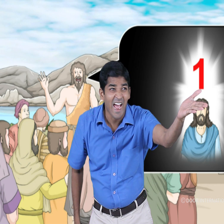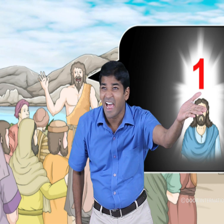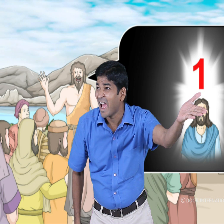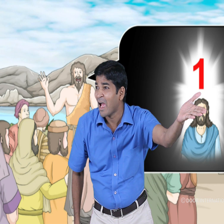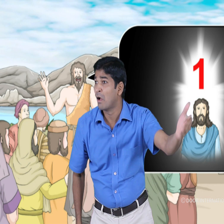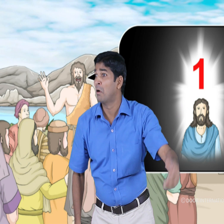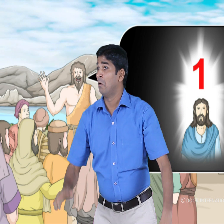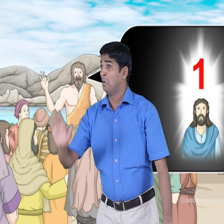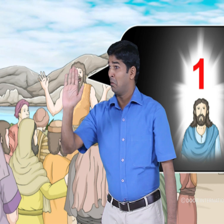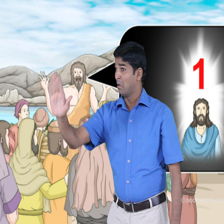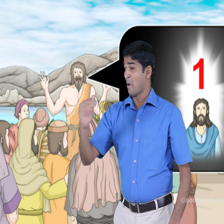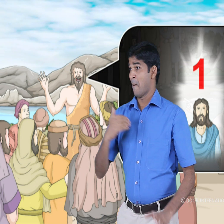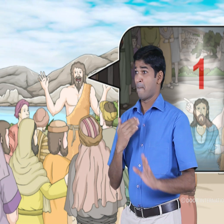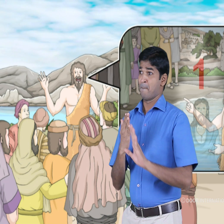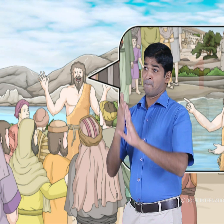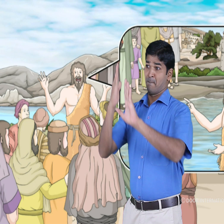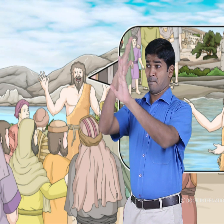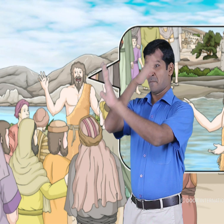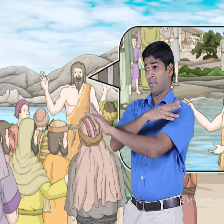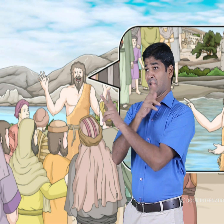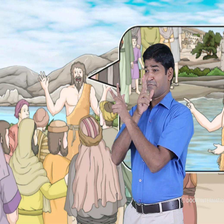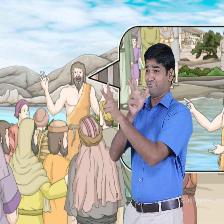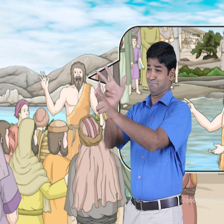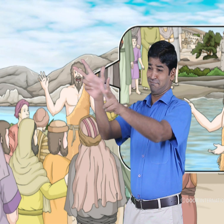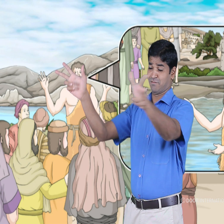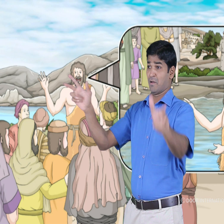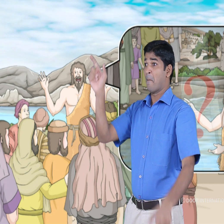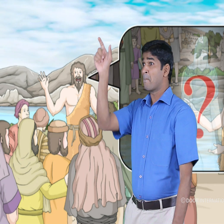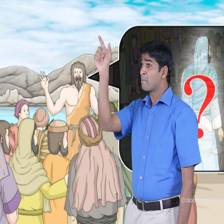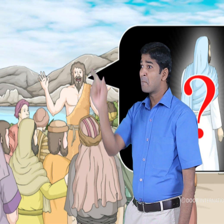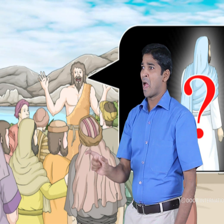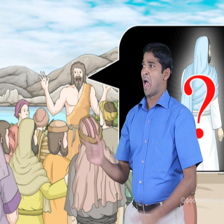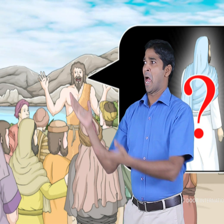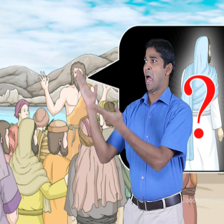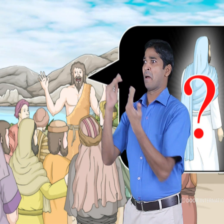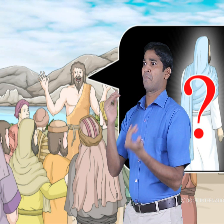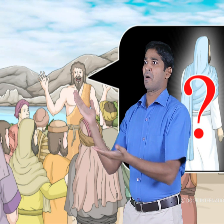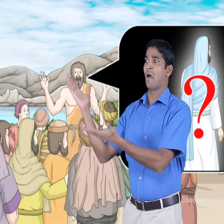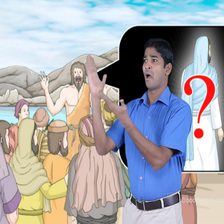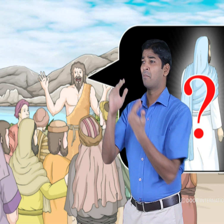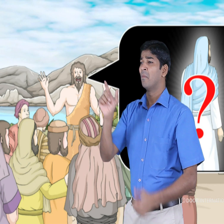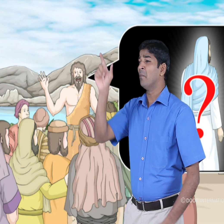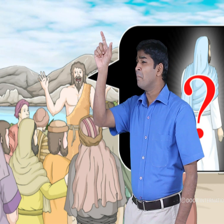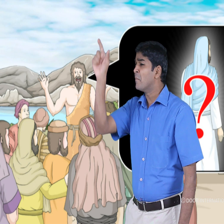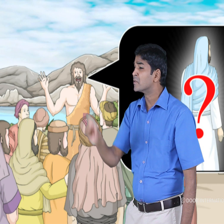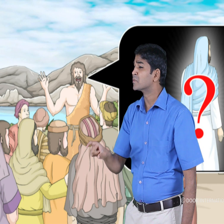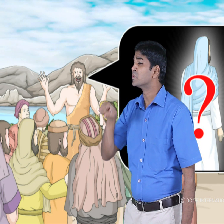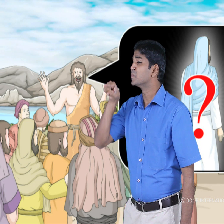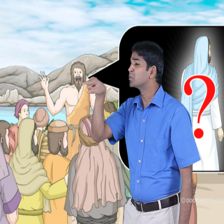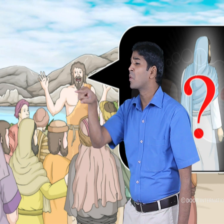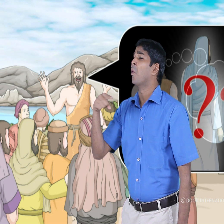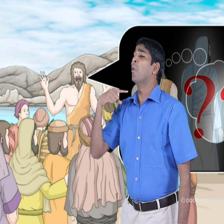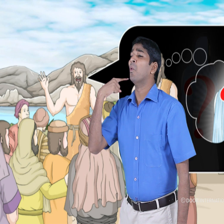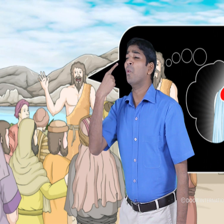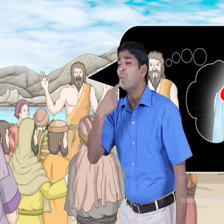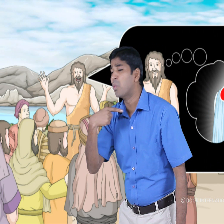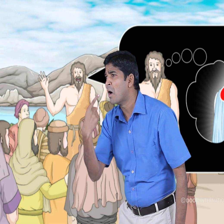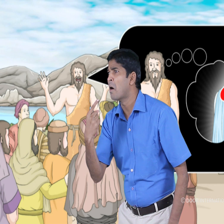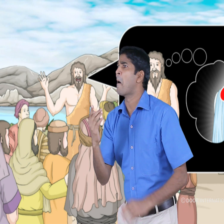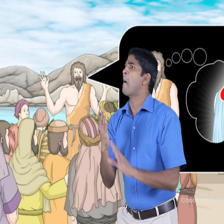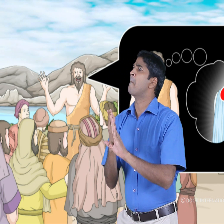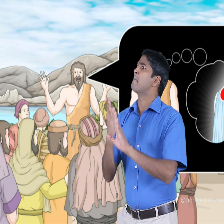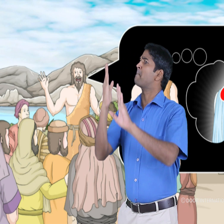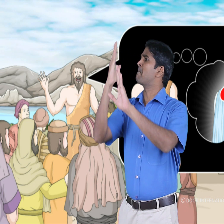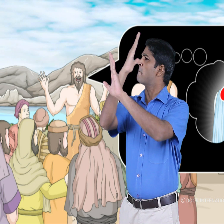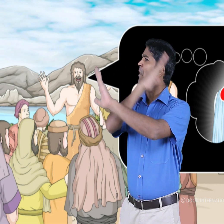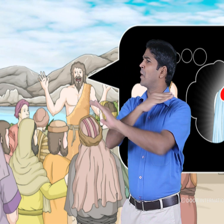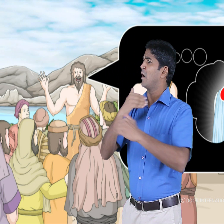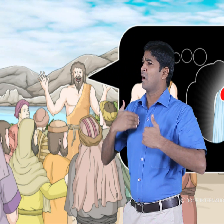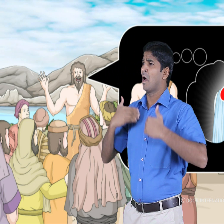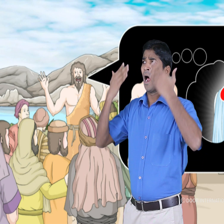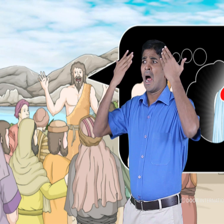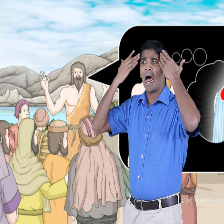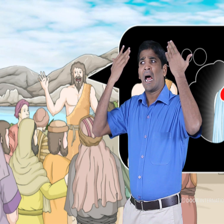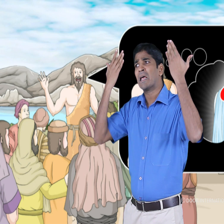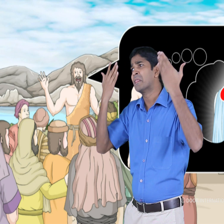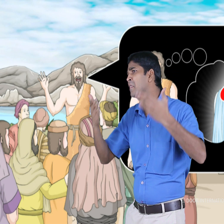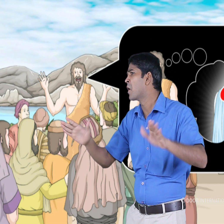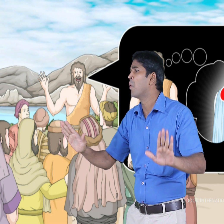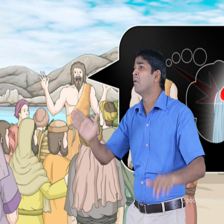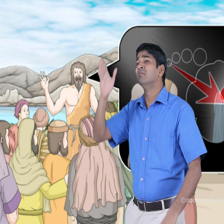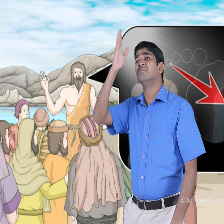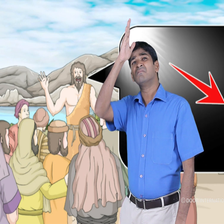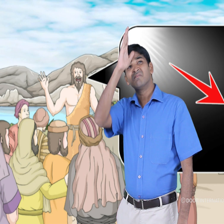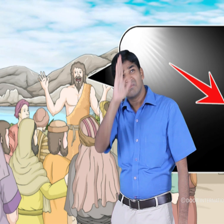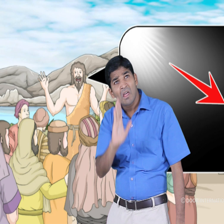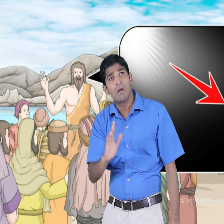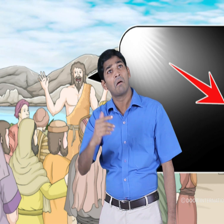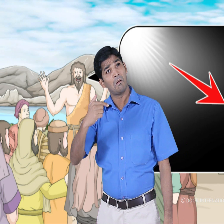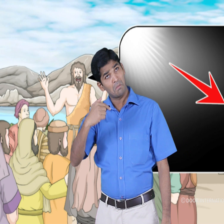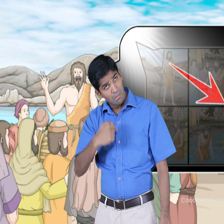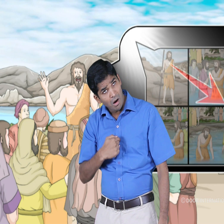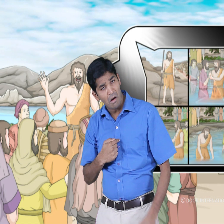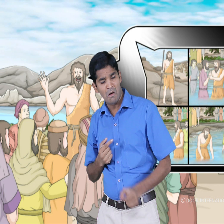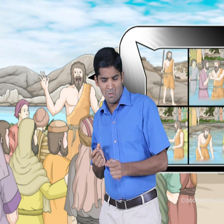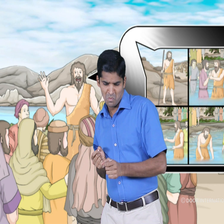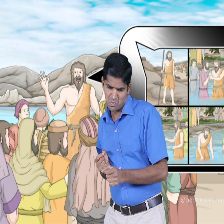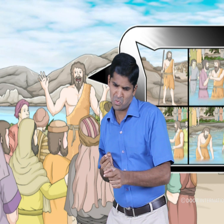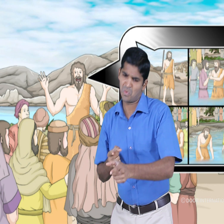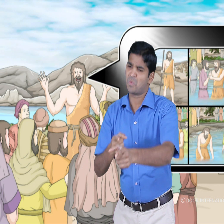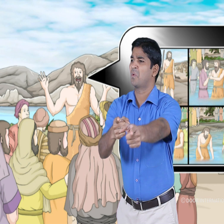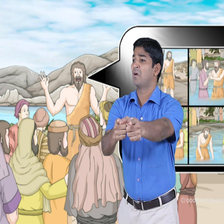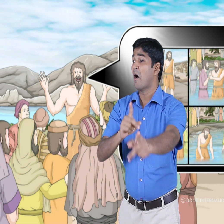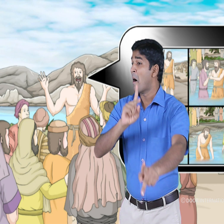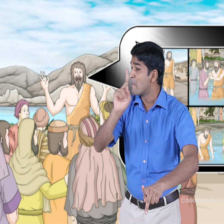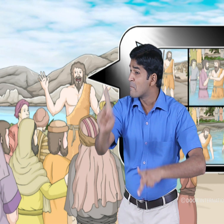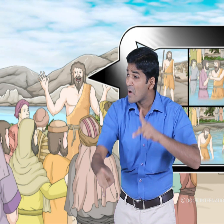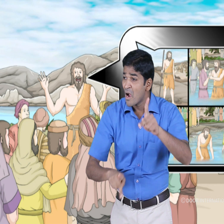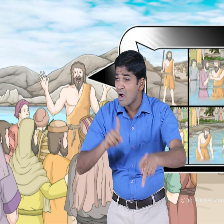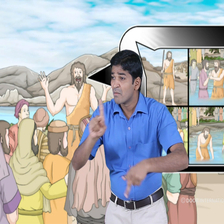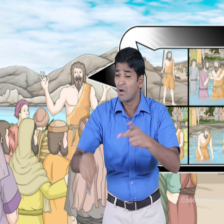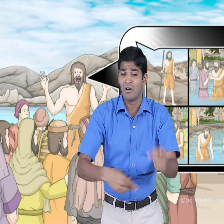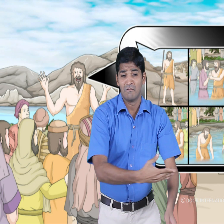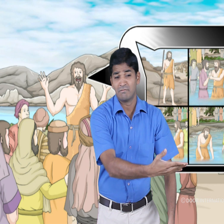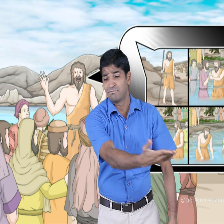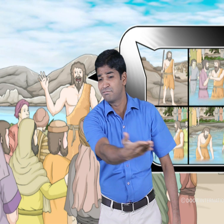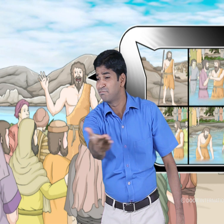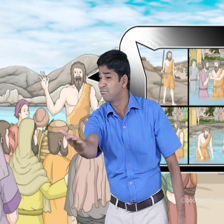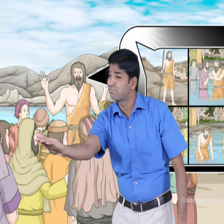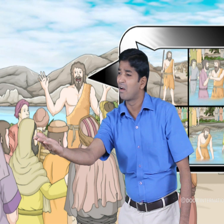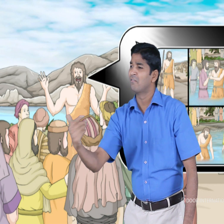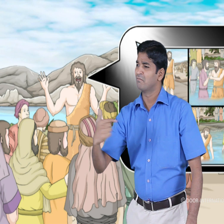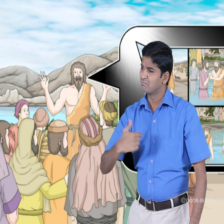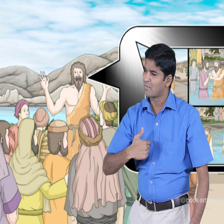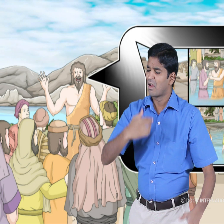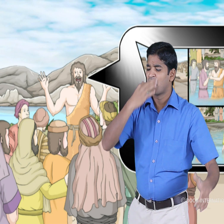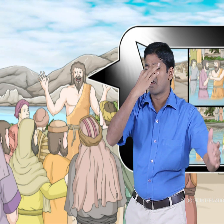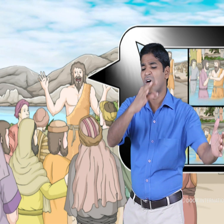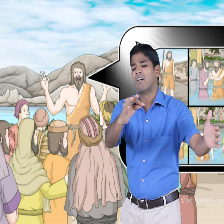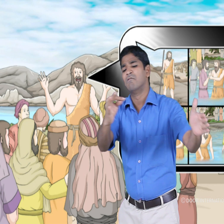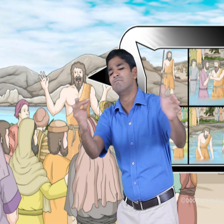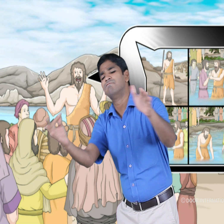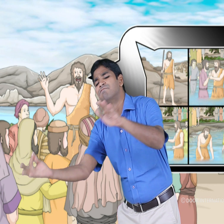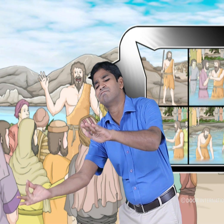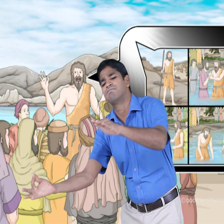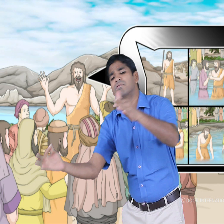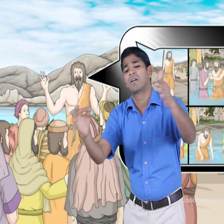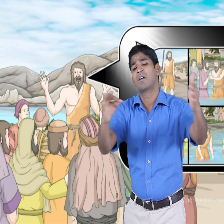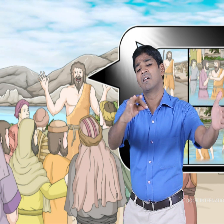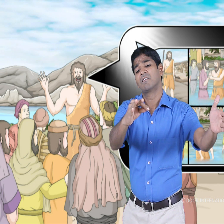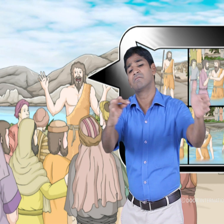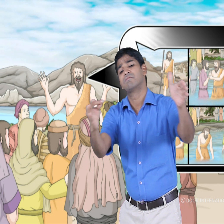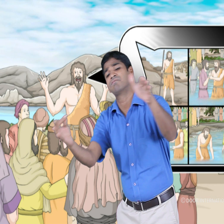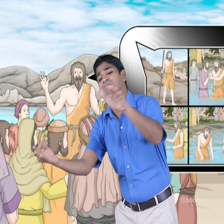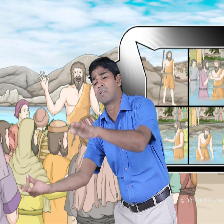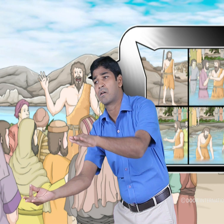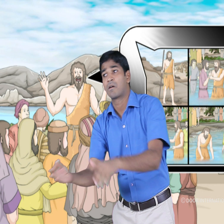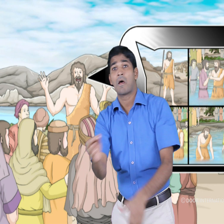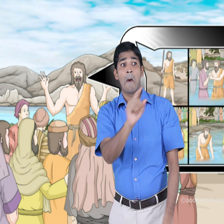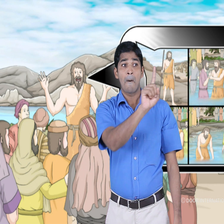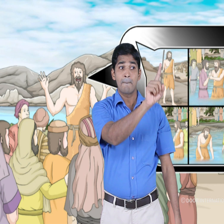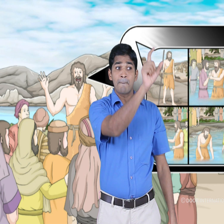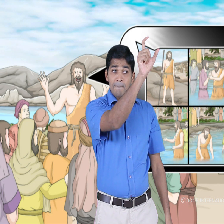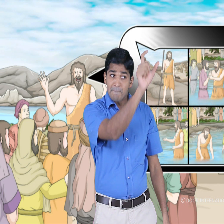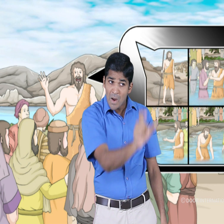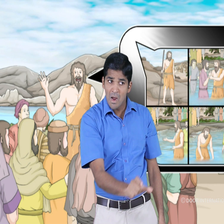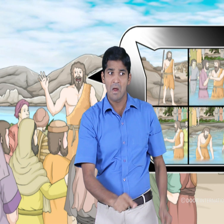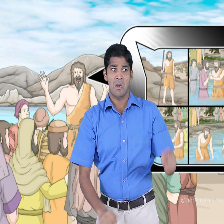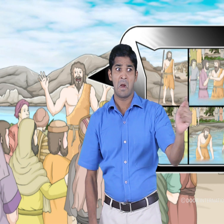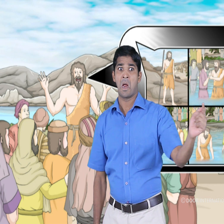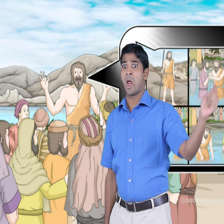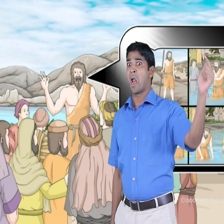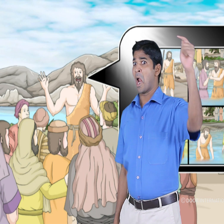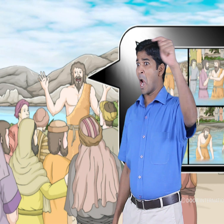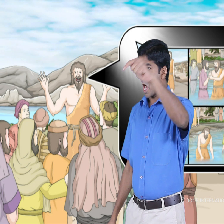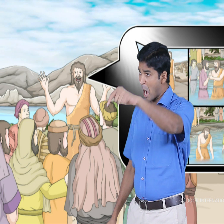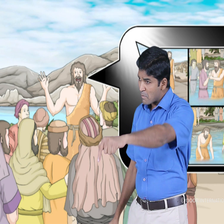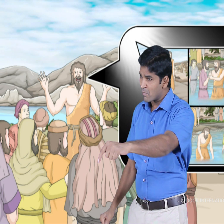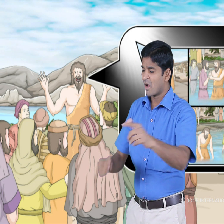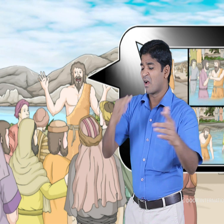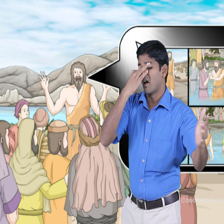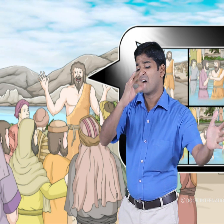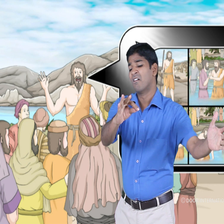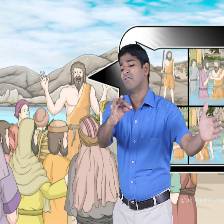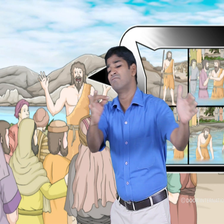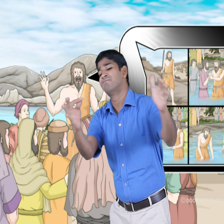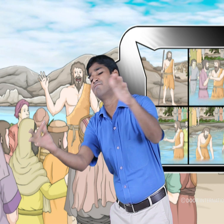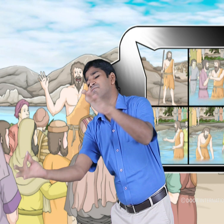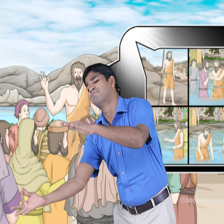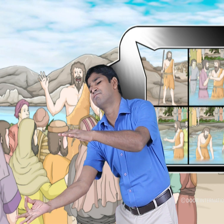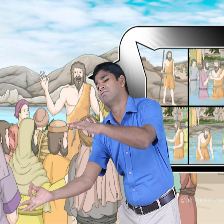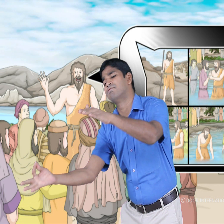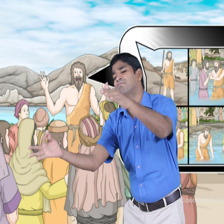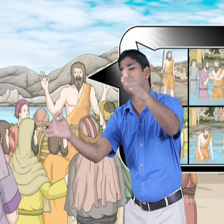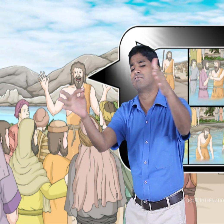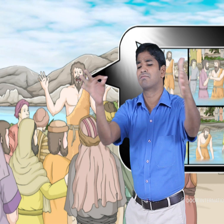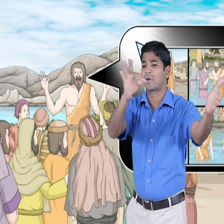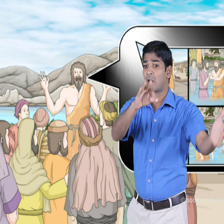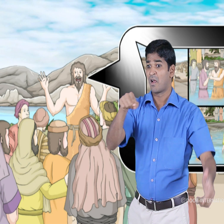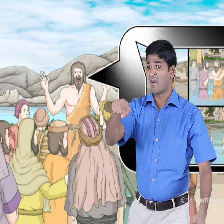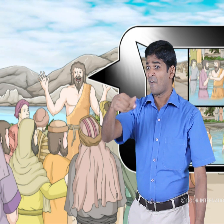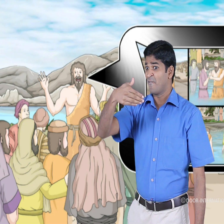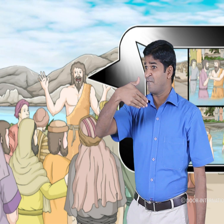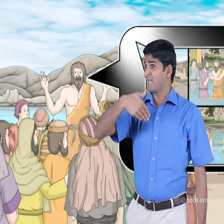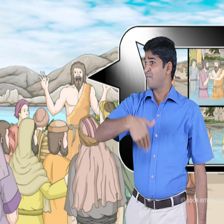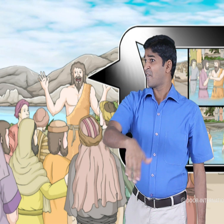I myself did not know Him, but the reason I came baptizing with water was that He might be revealed to Israel.”